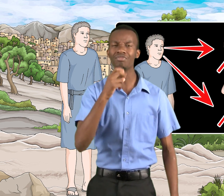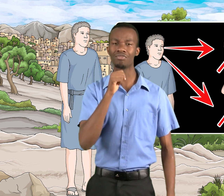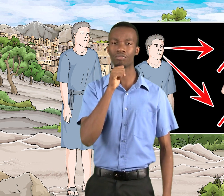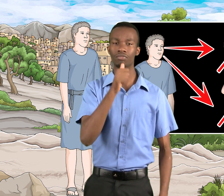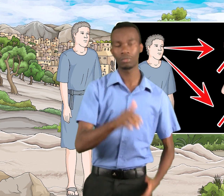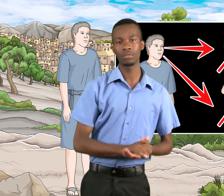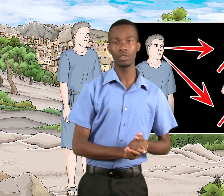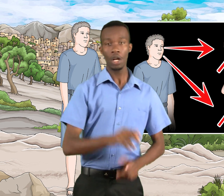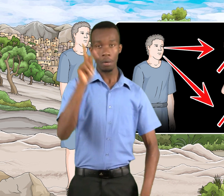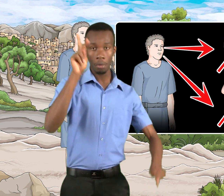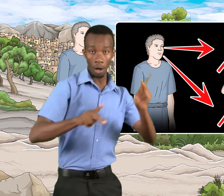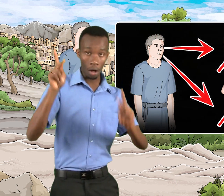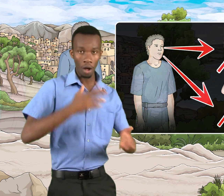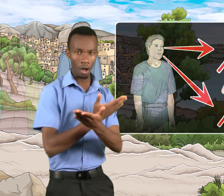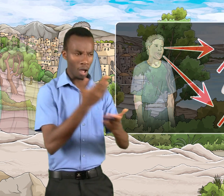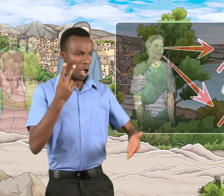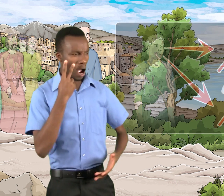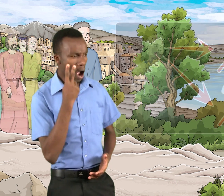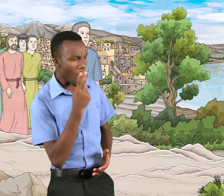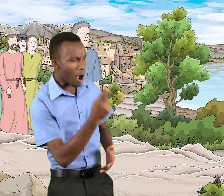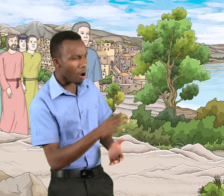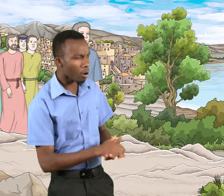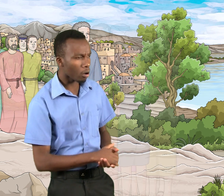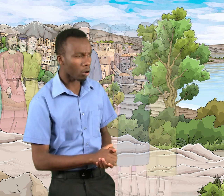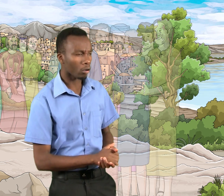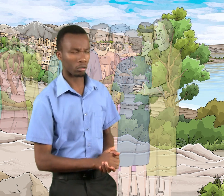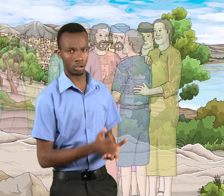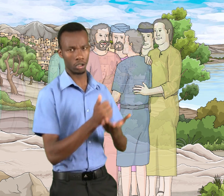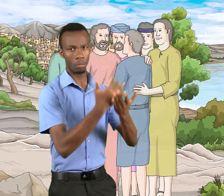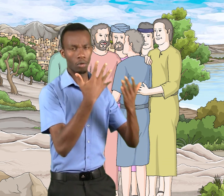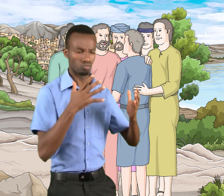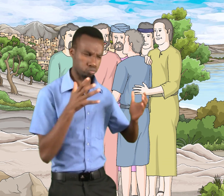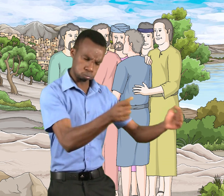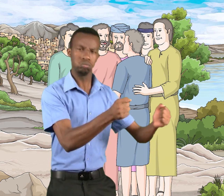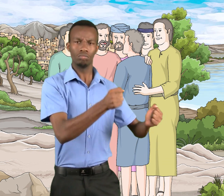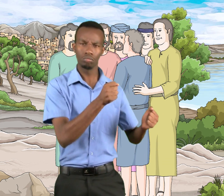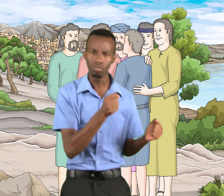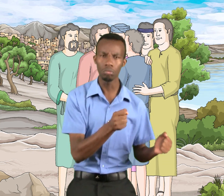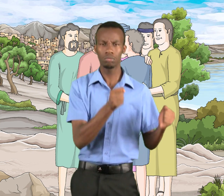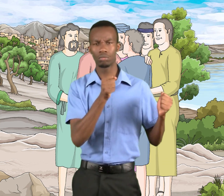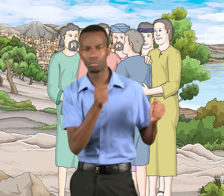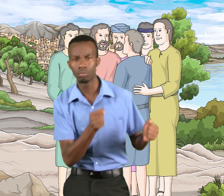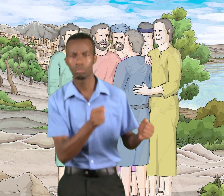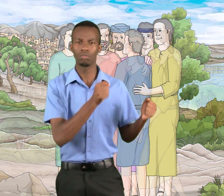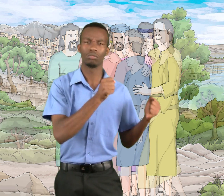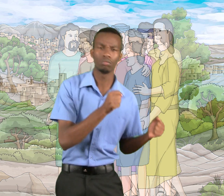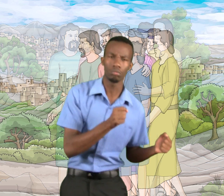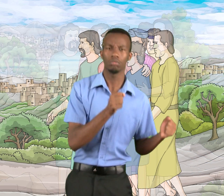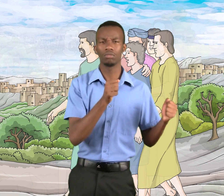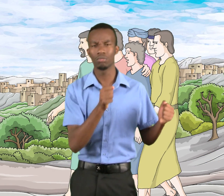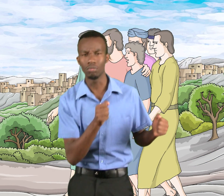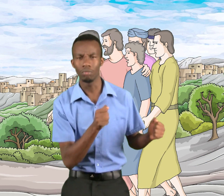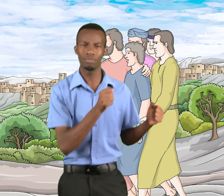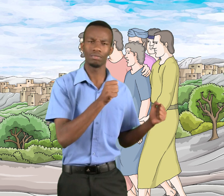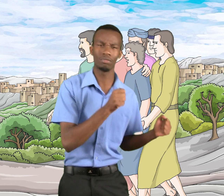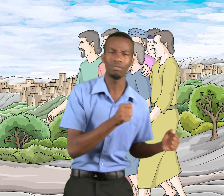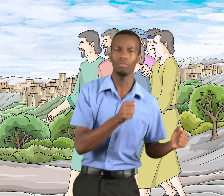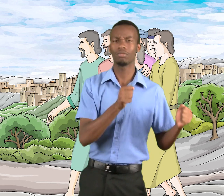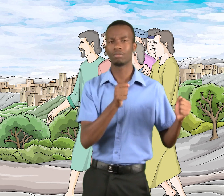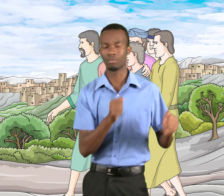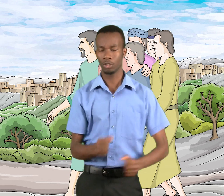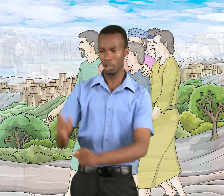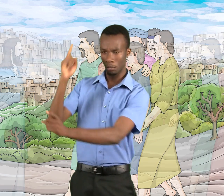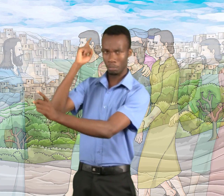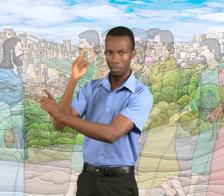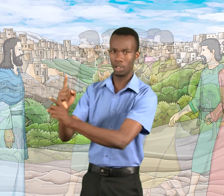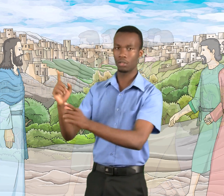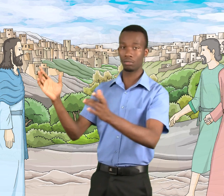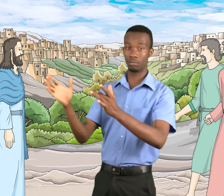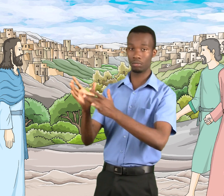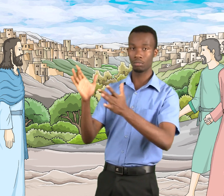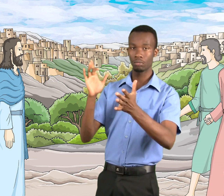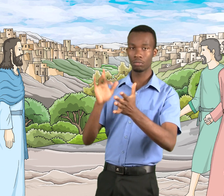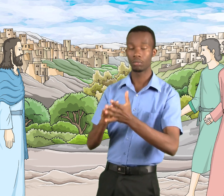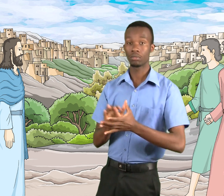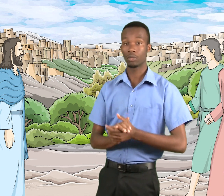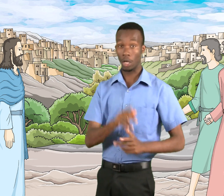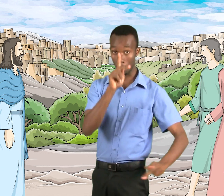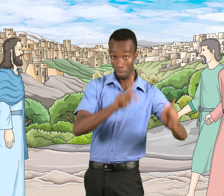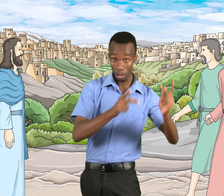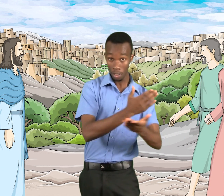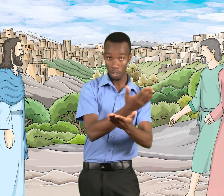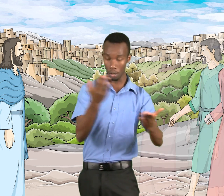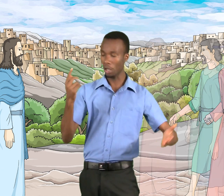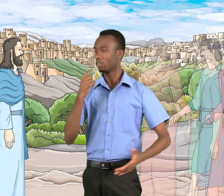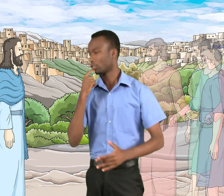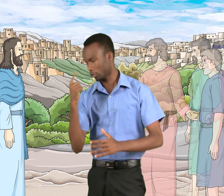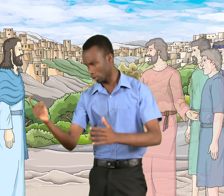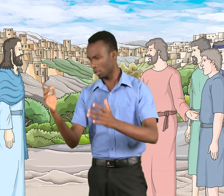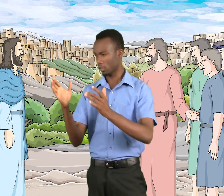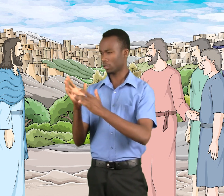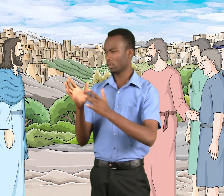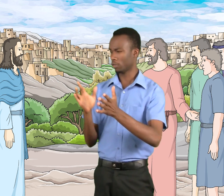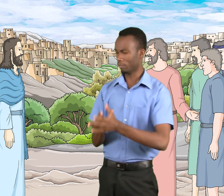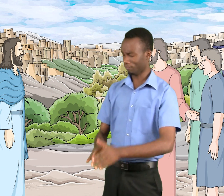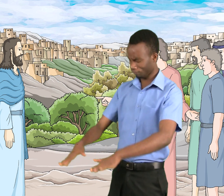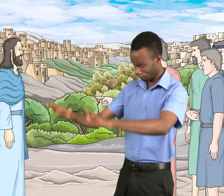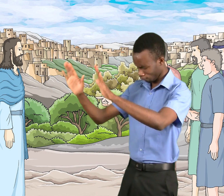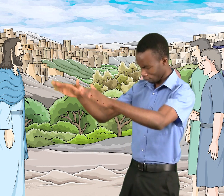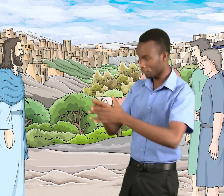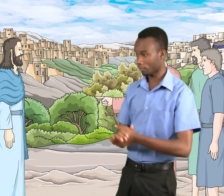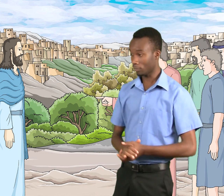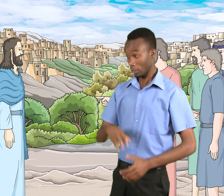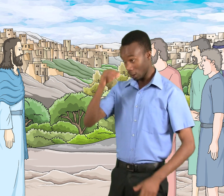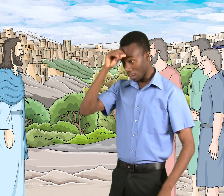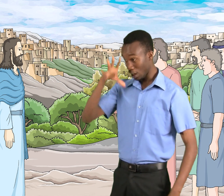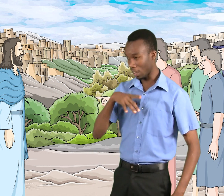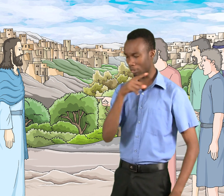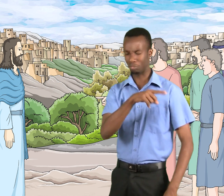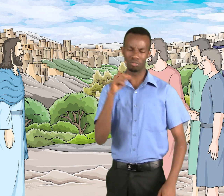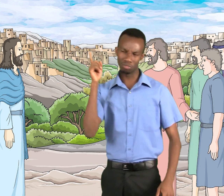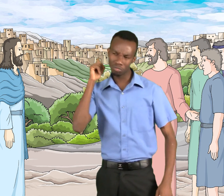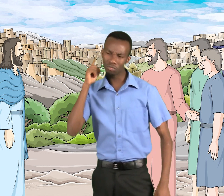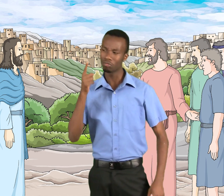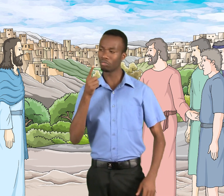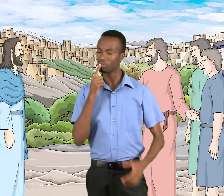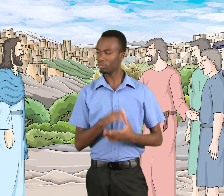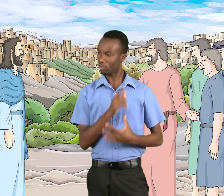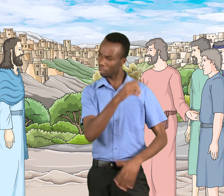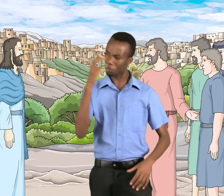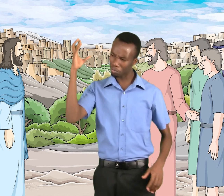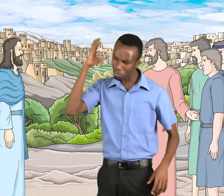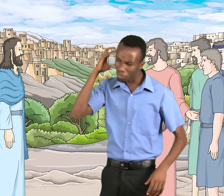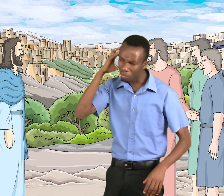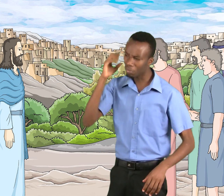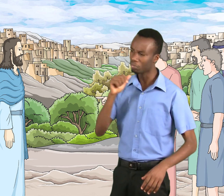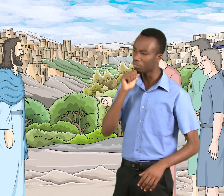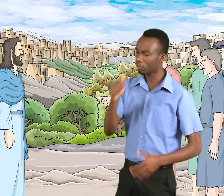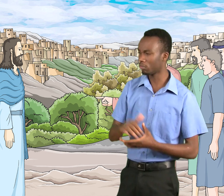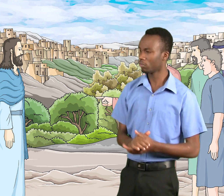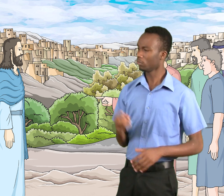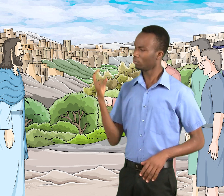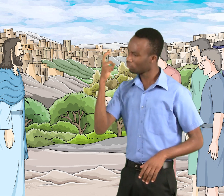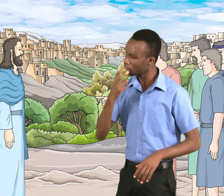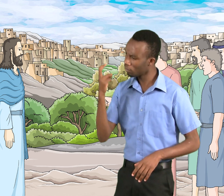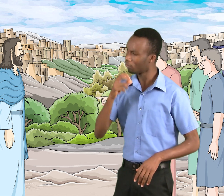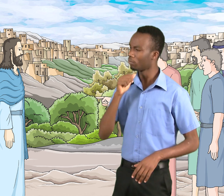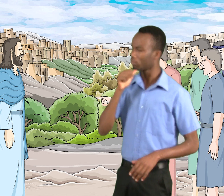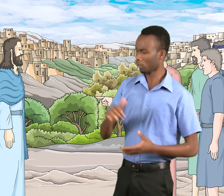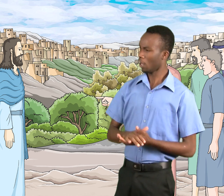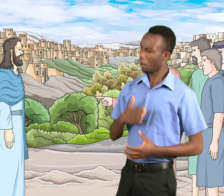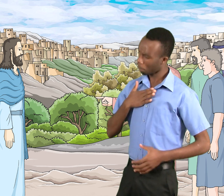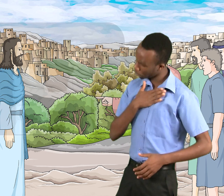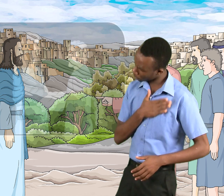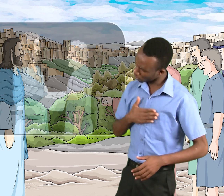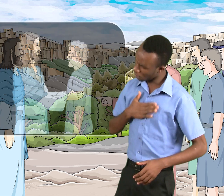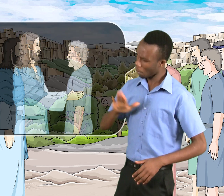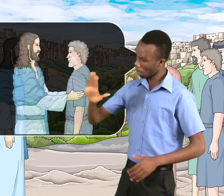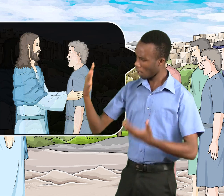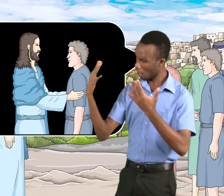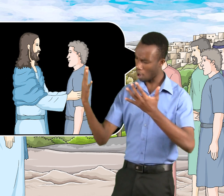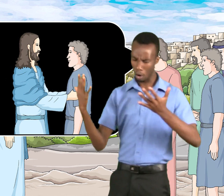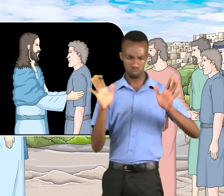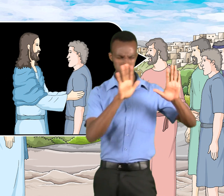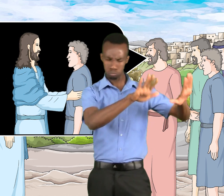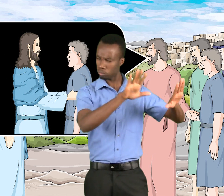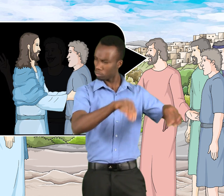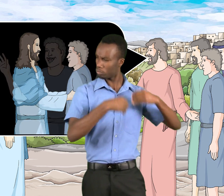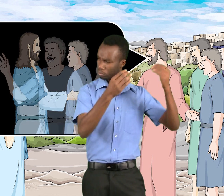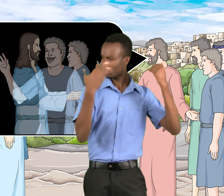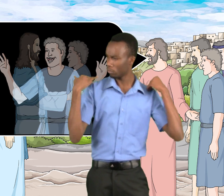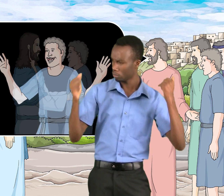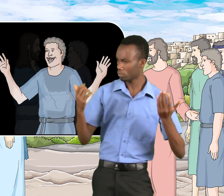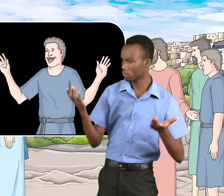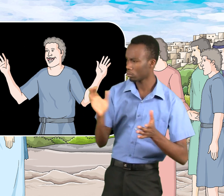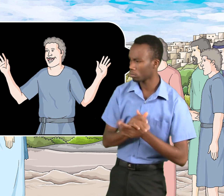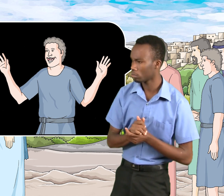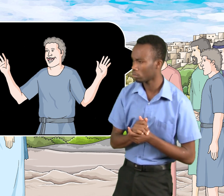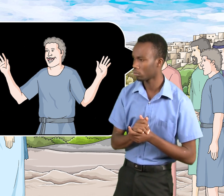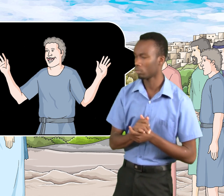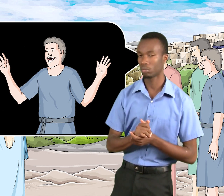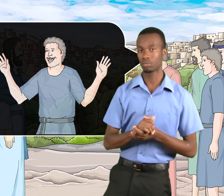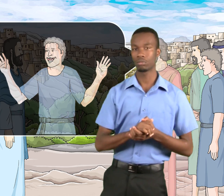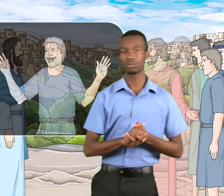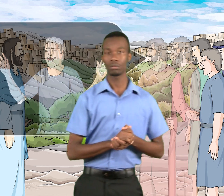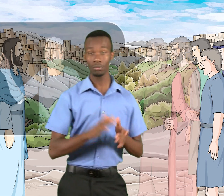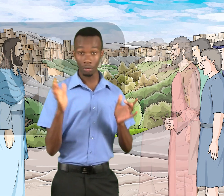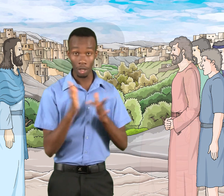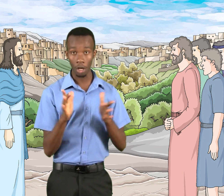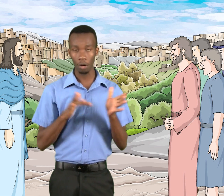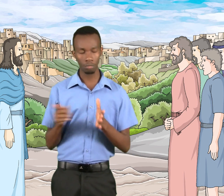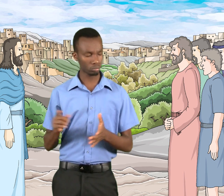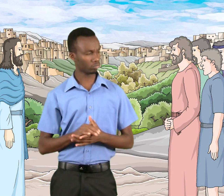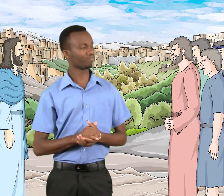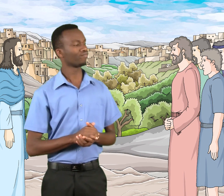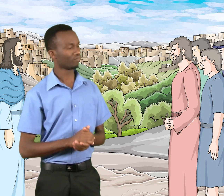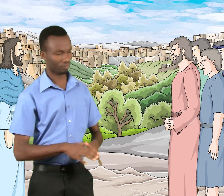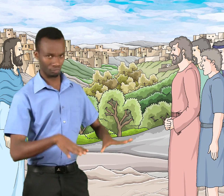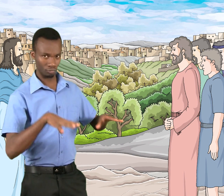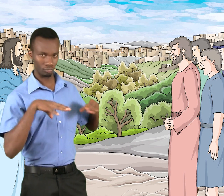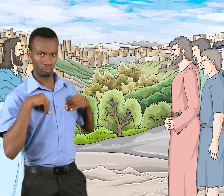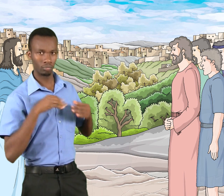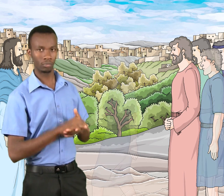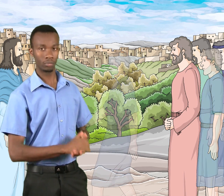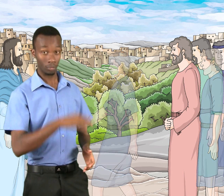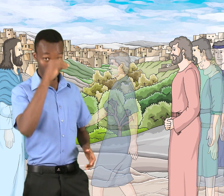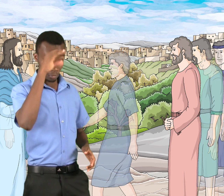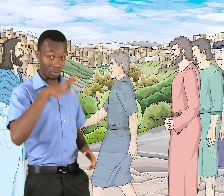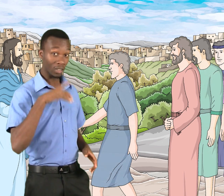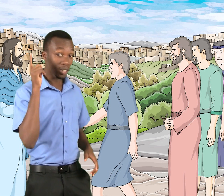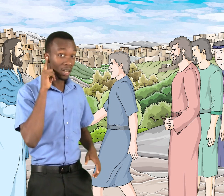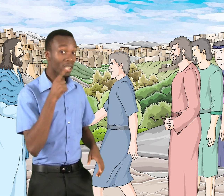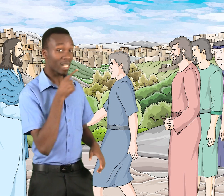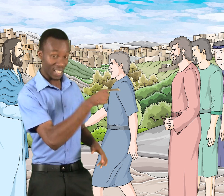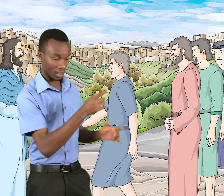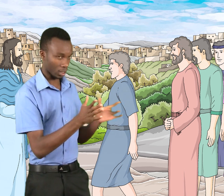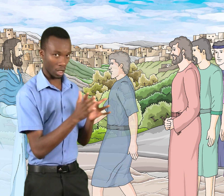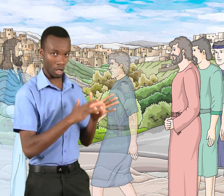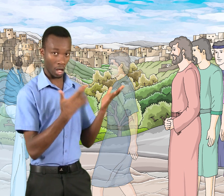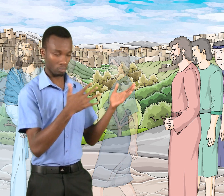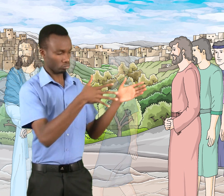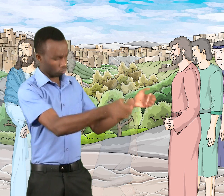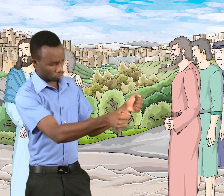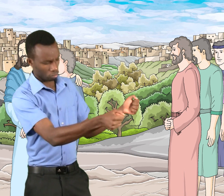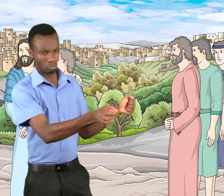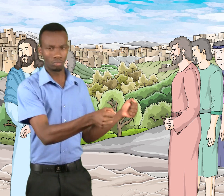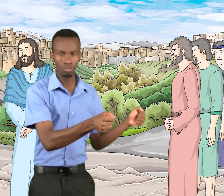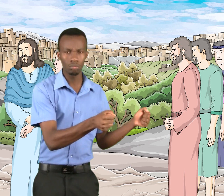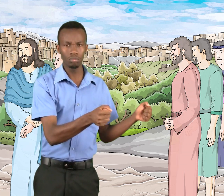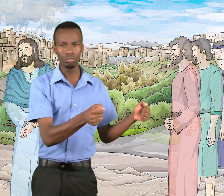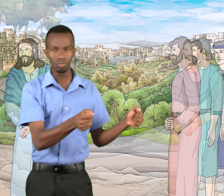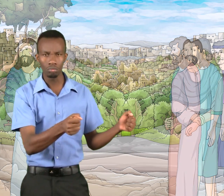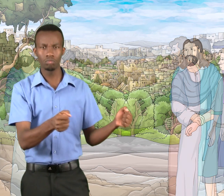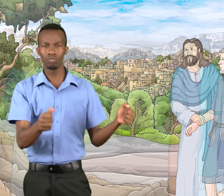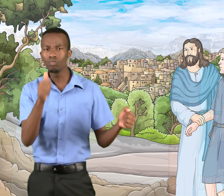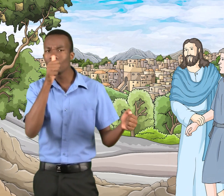Some people brought to Him a man who was deaf and hardly able to speak, and they begged Jesus to place His hand on him.